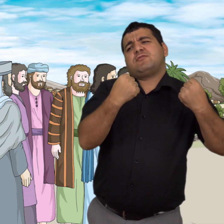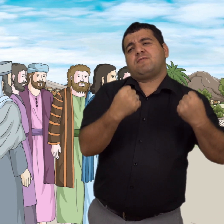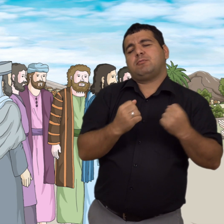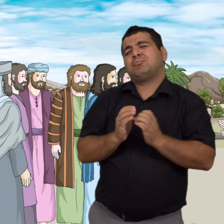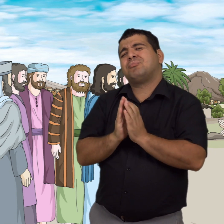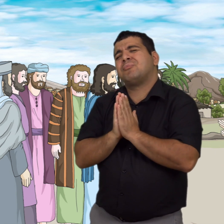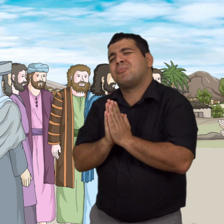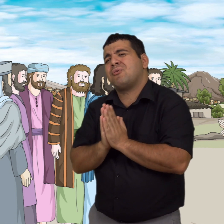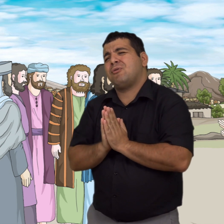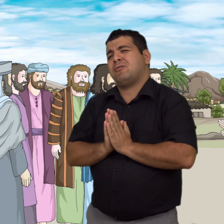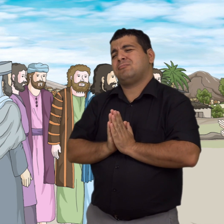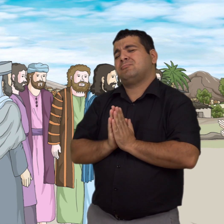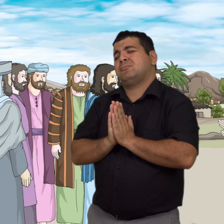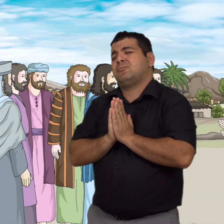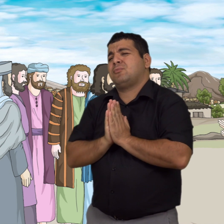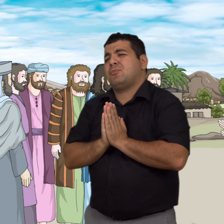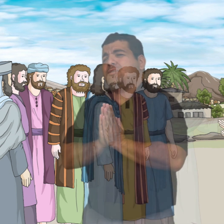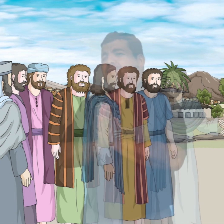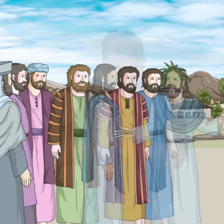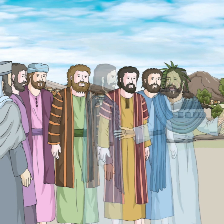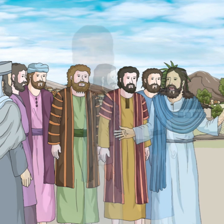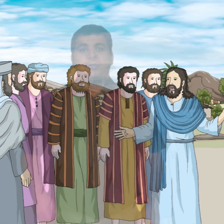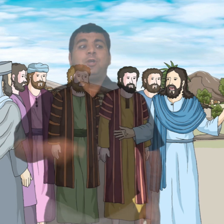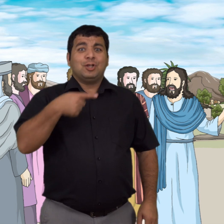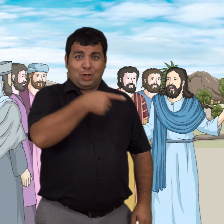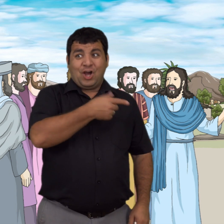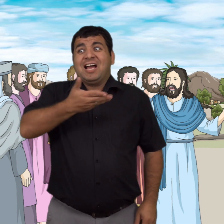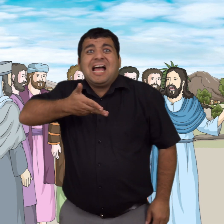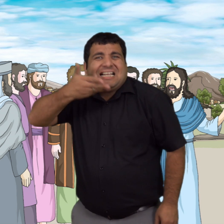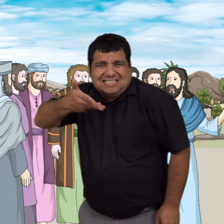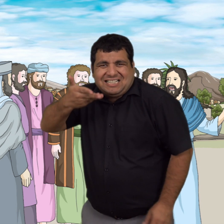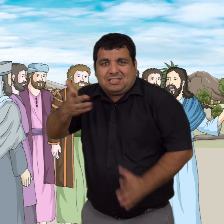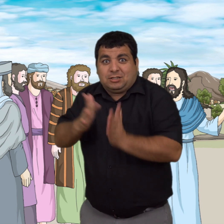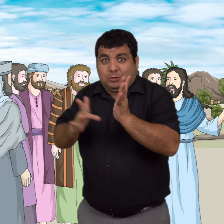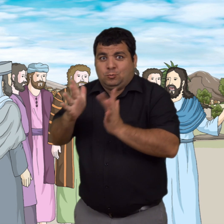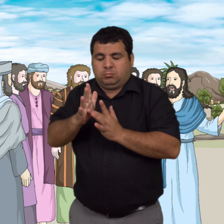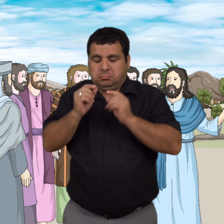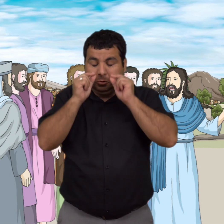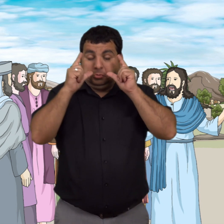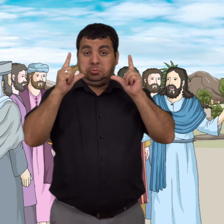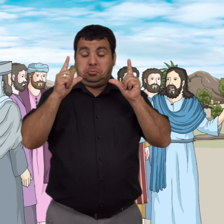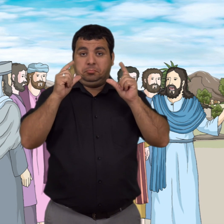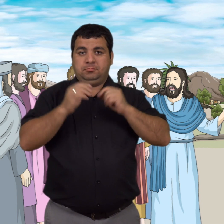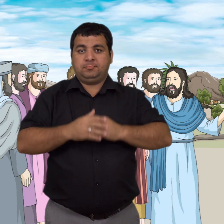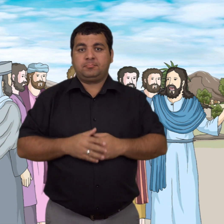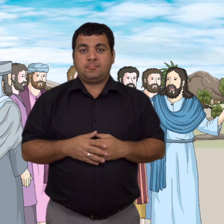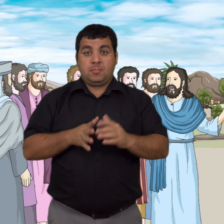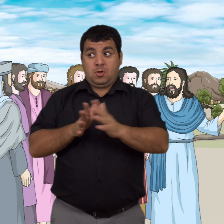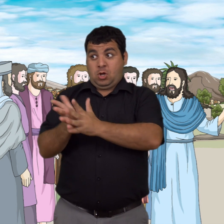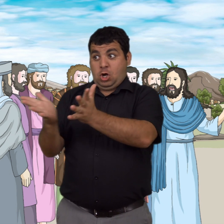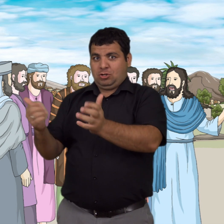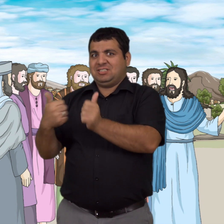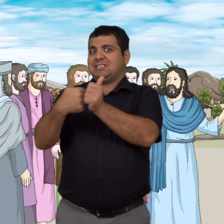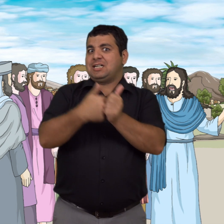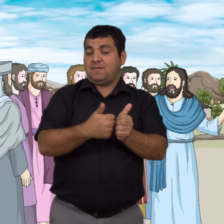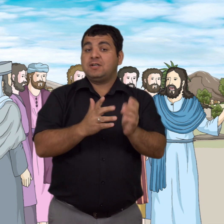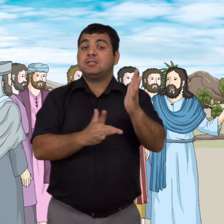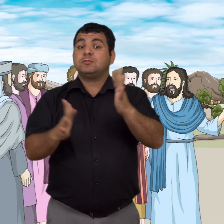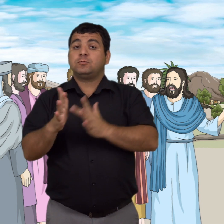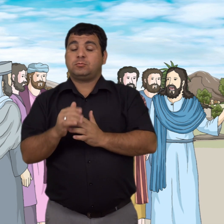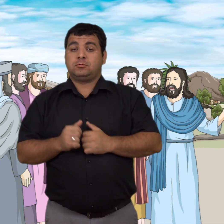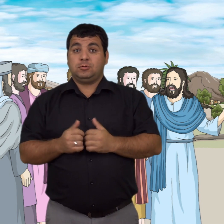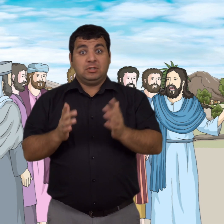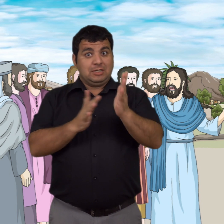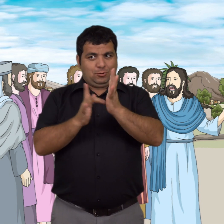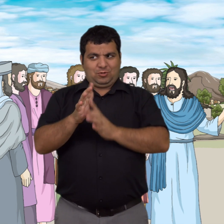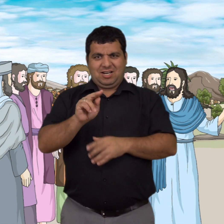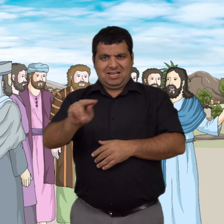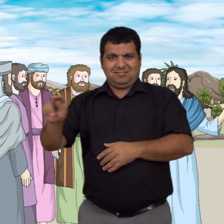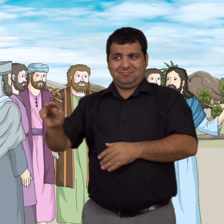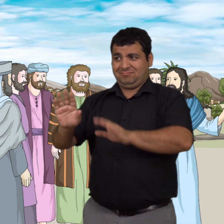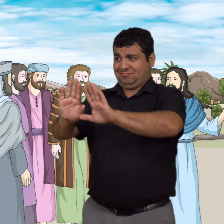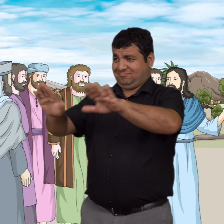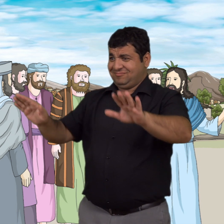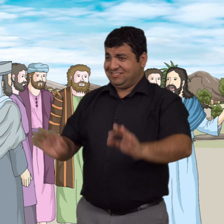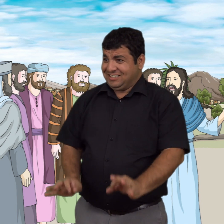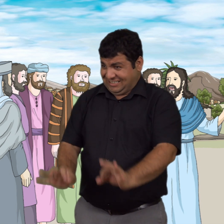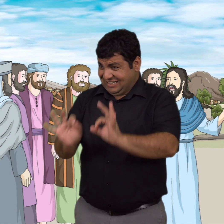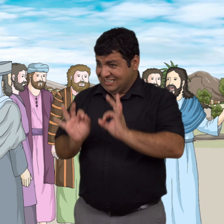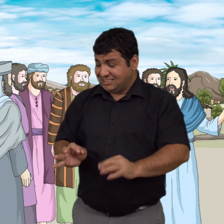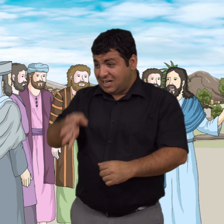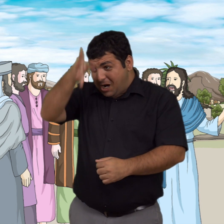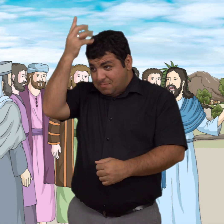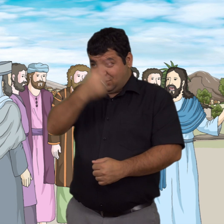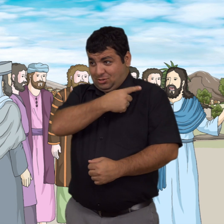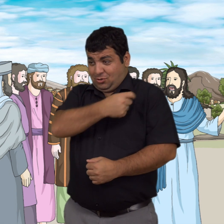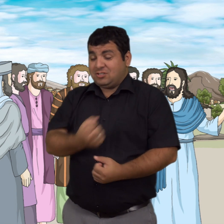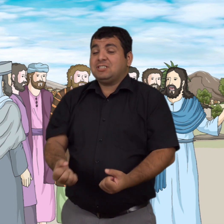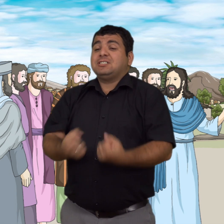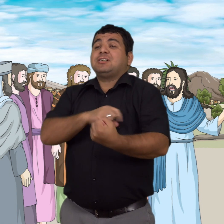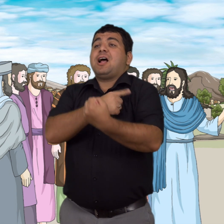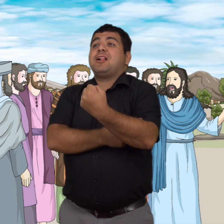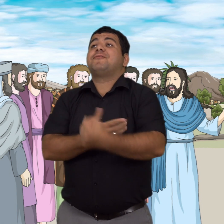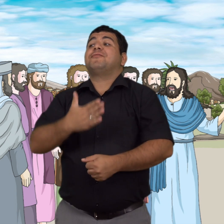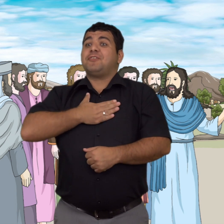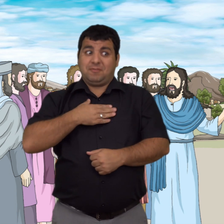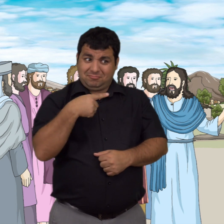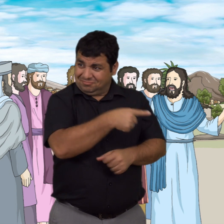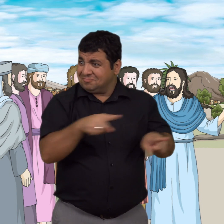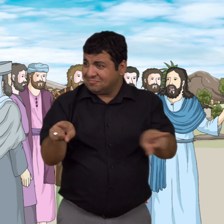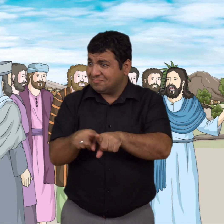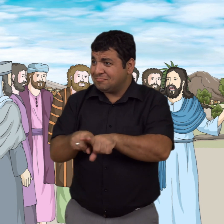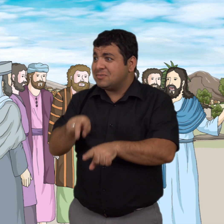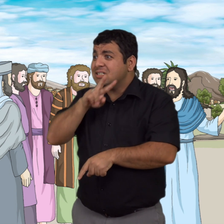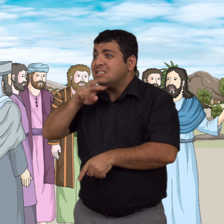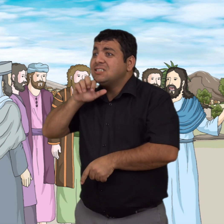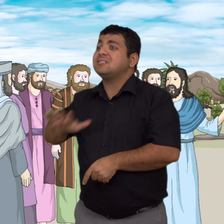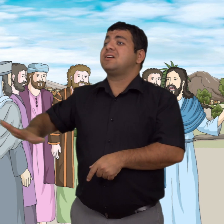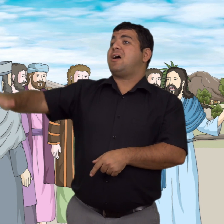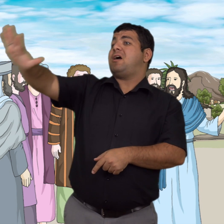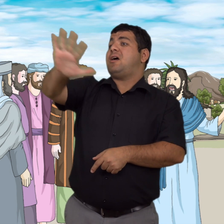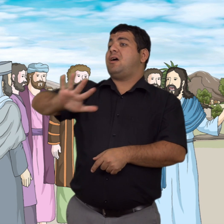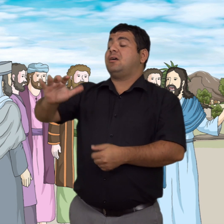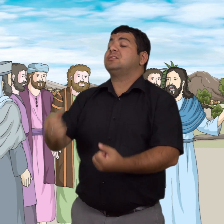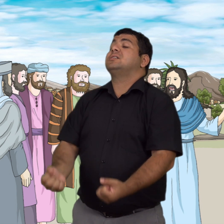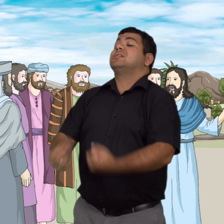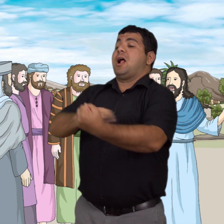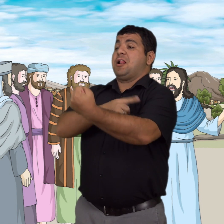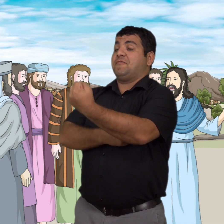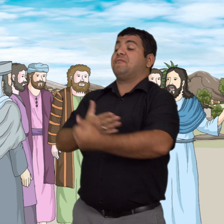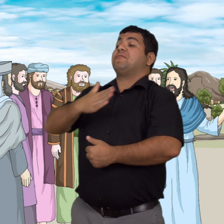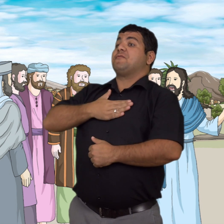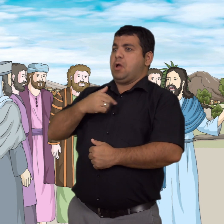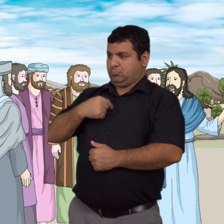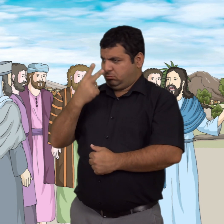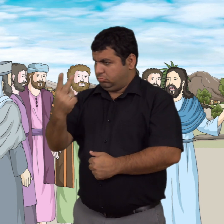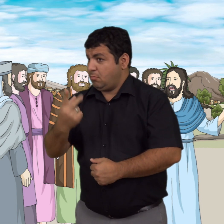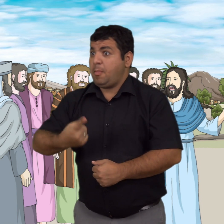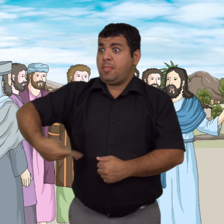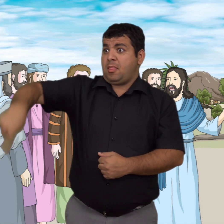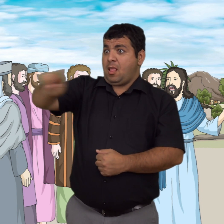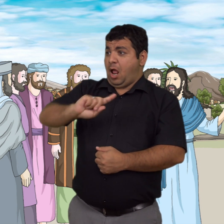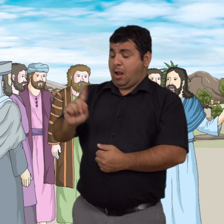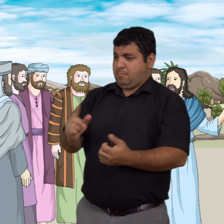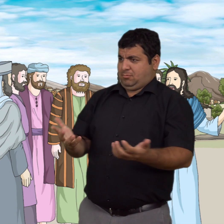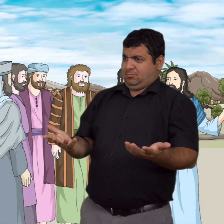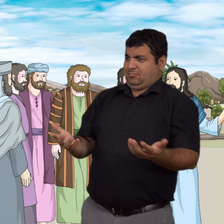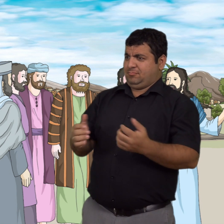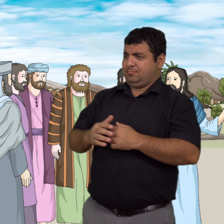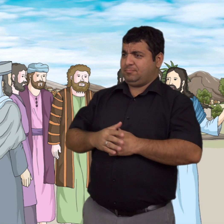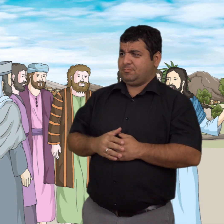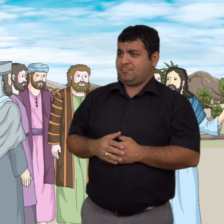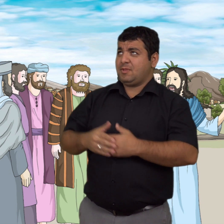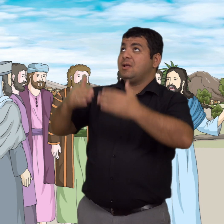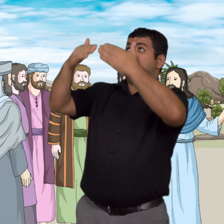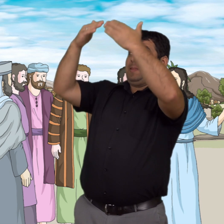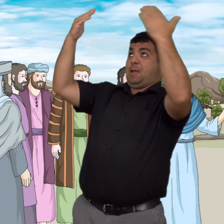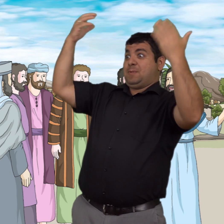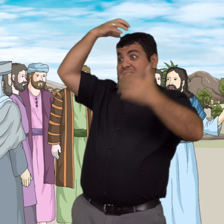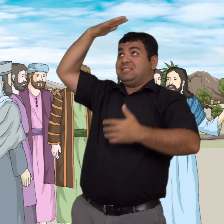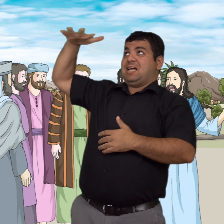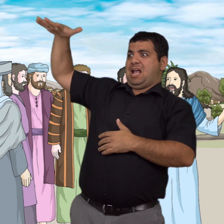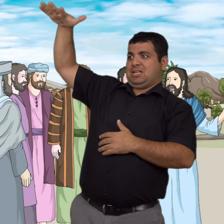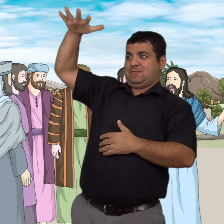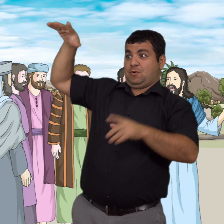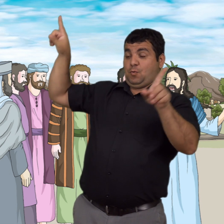When Jesus heard this, He marveled and said to those following Him, “Truly I tell you, I have not found anyone in Israel with such great faith.